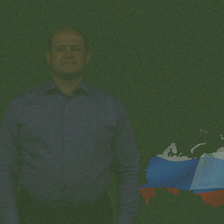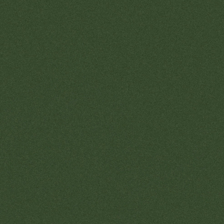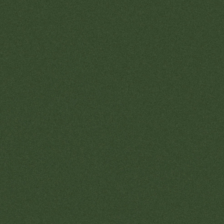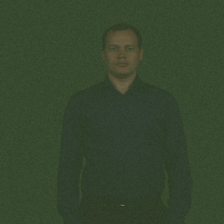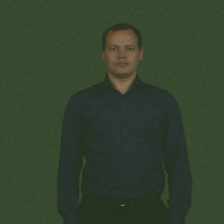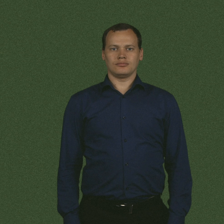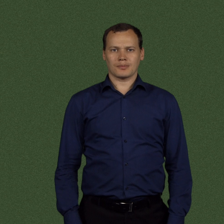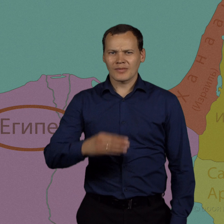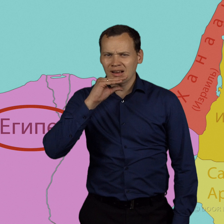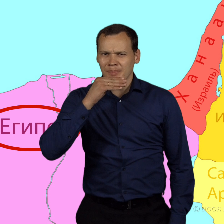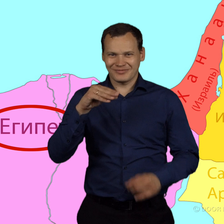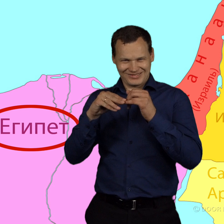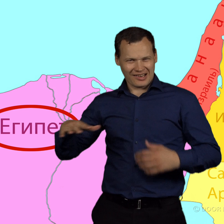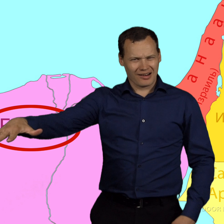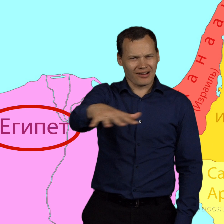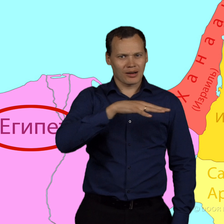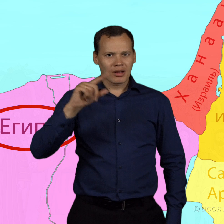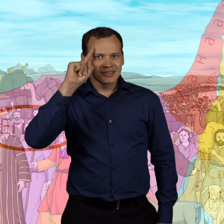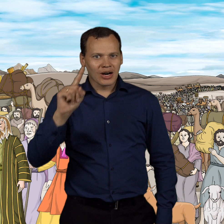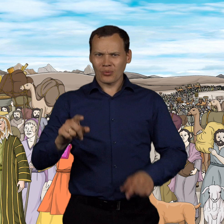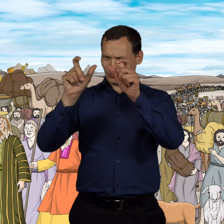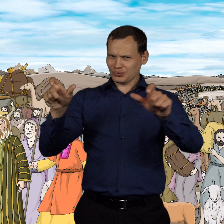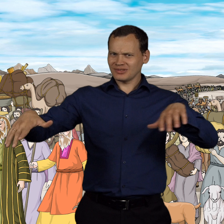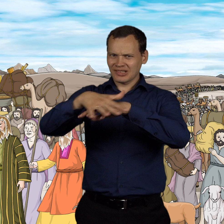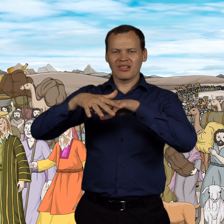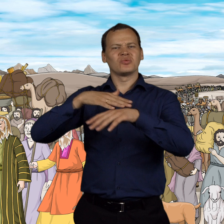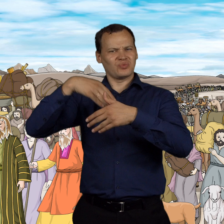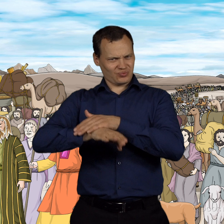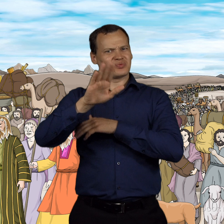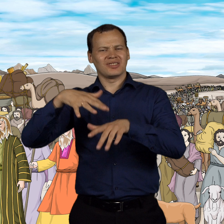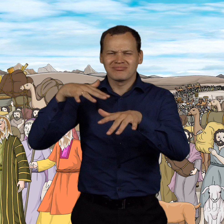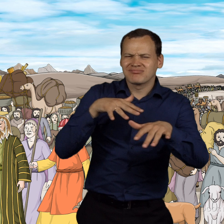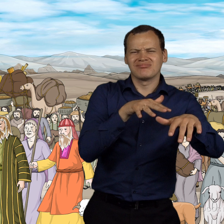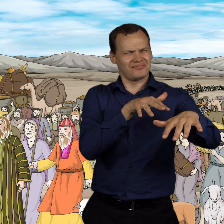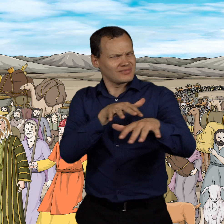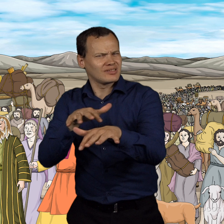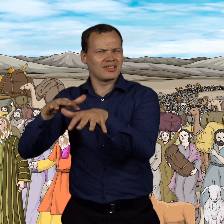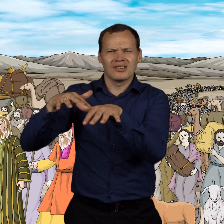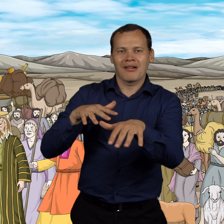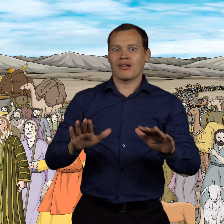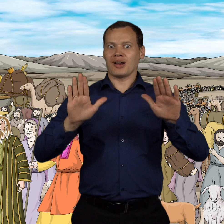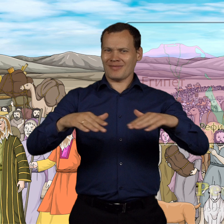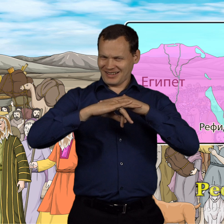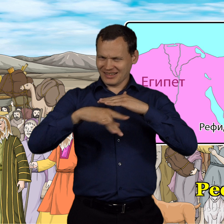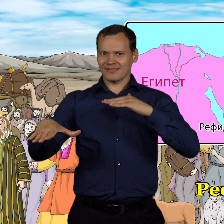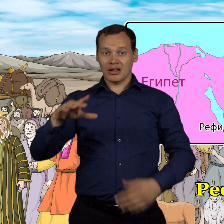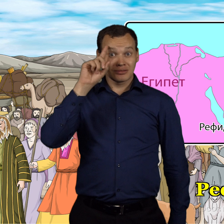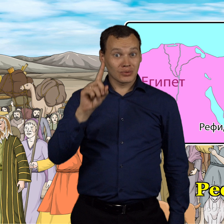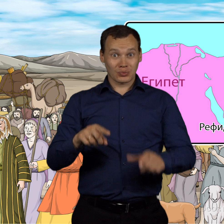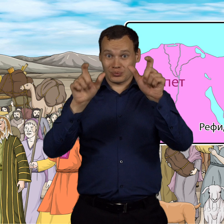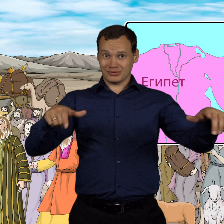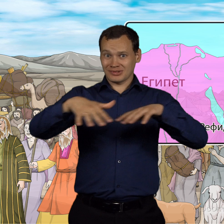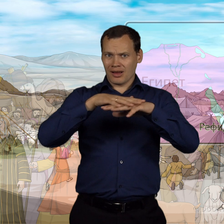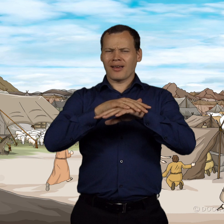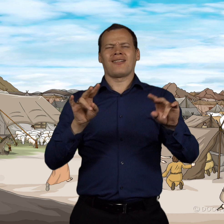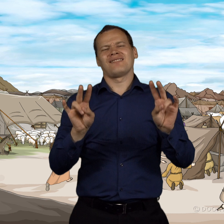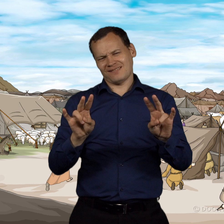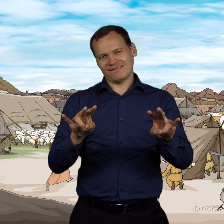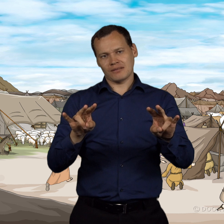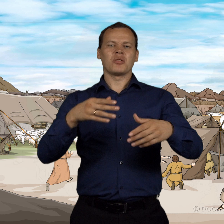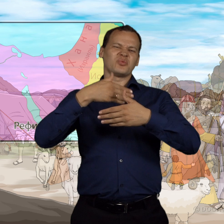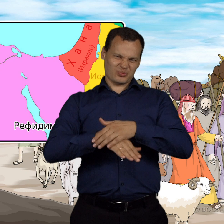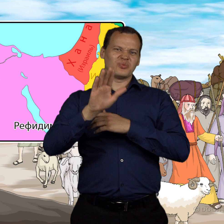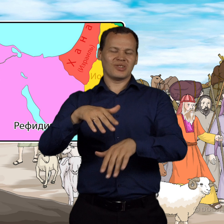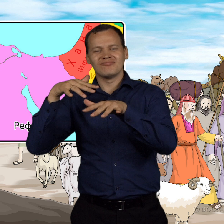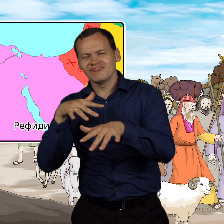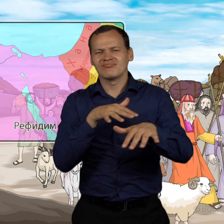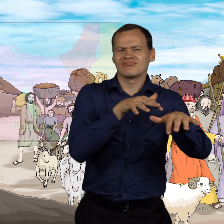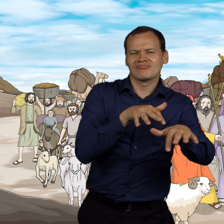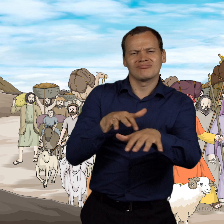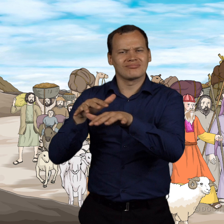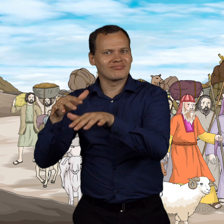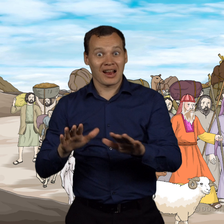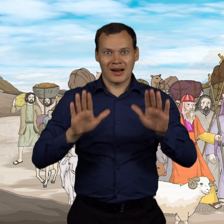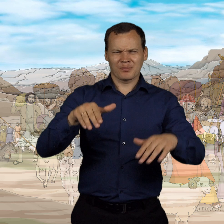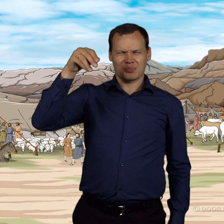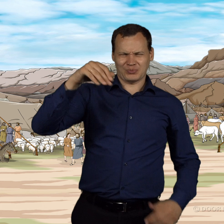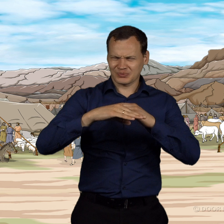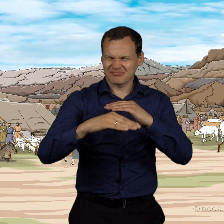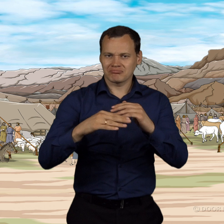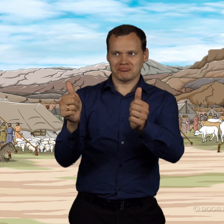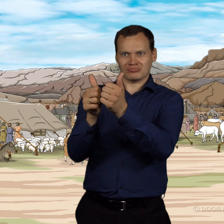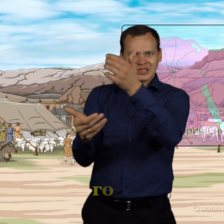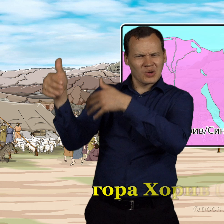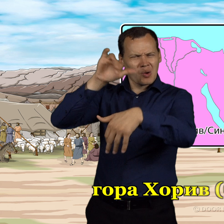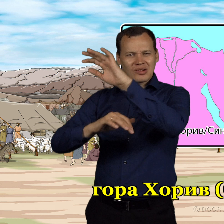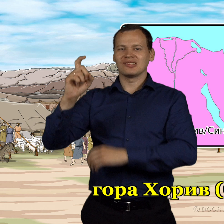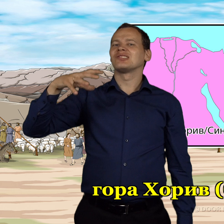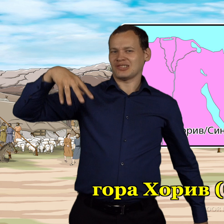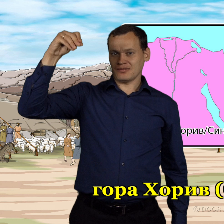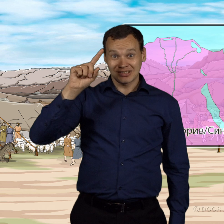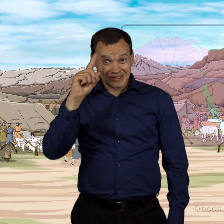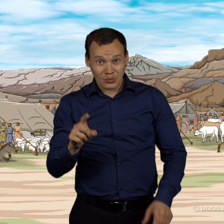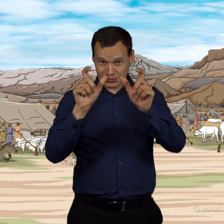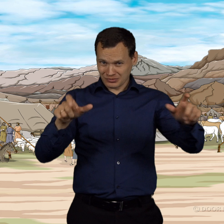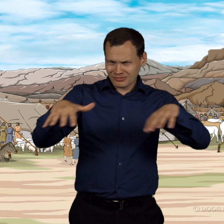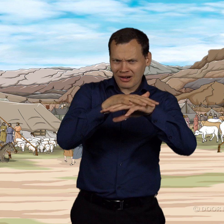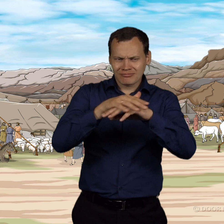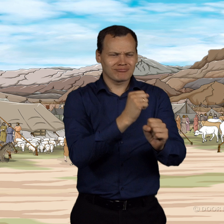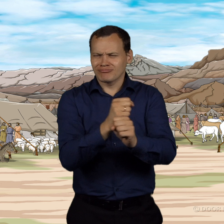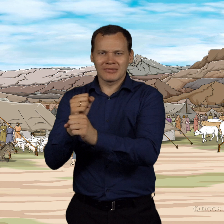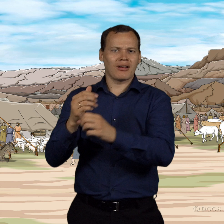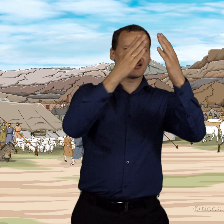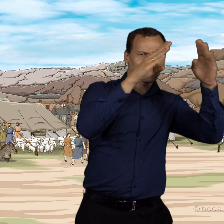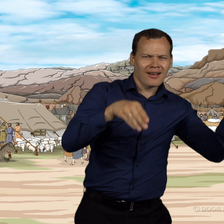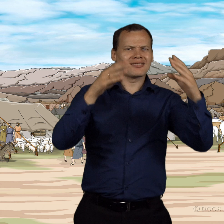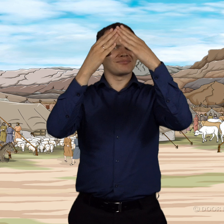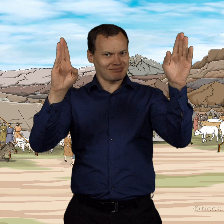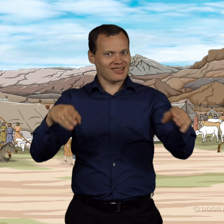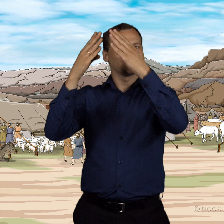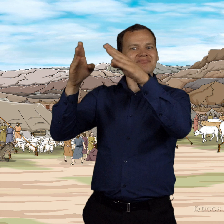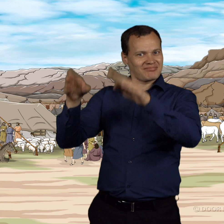In the third month, on the same day of the month that the Israelites had left the land of Egypt, they came to the Wilderness of Sinai.